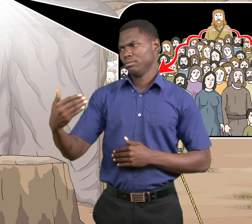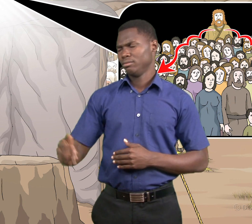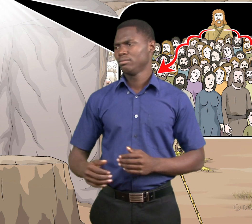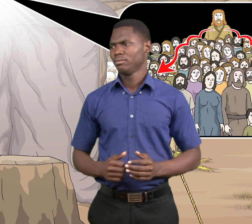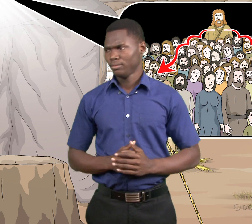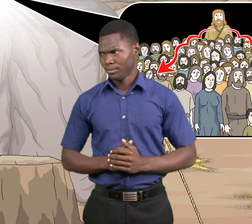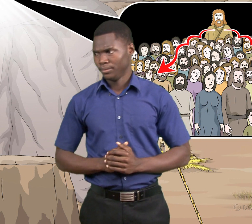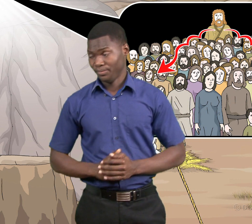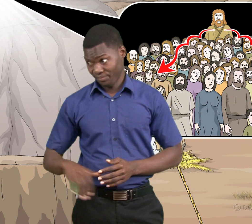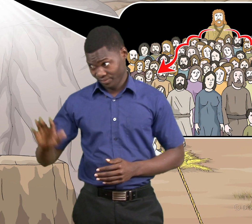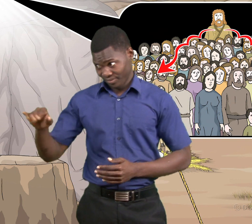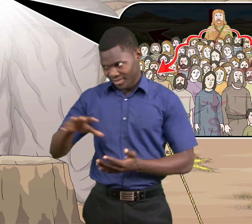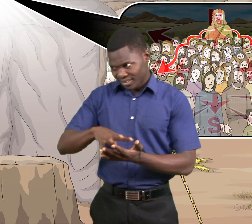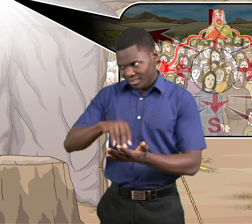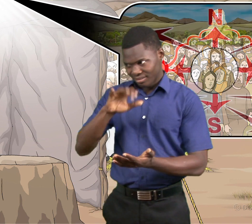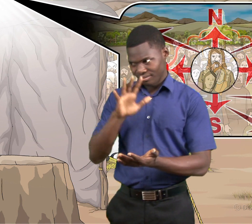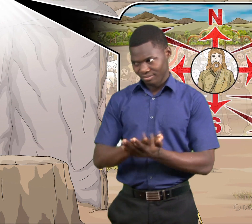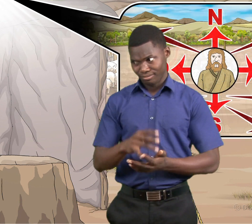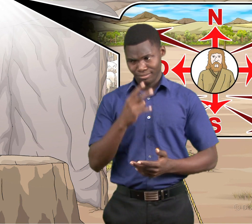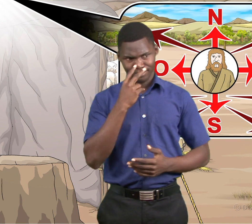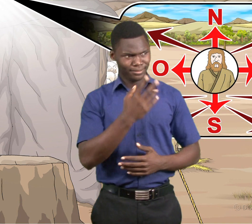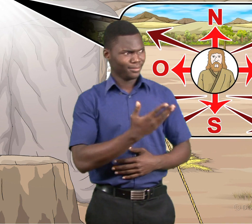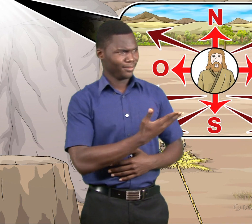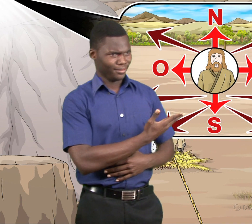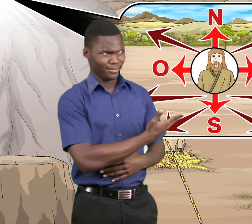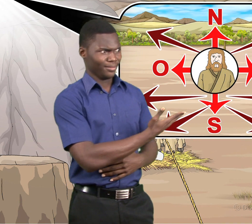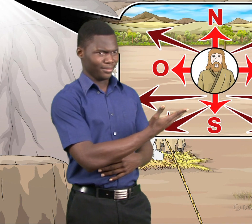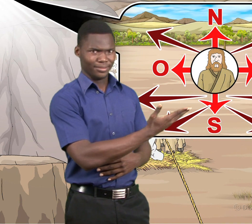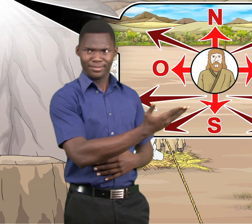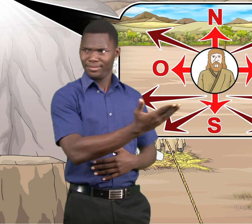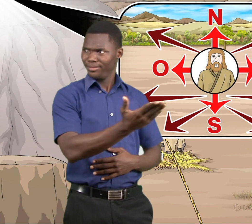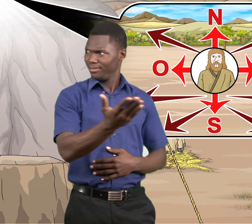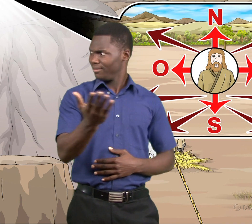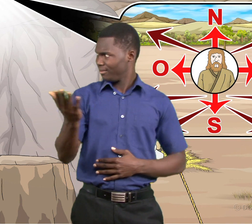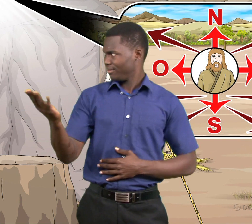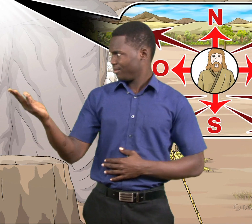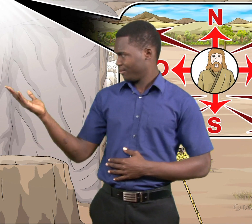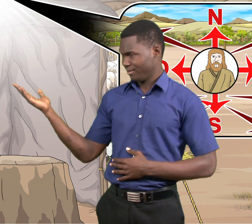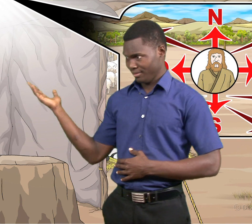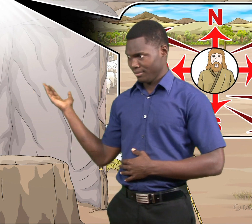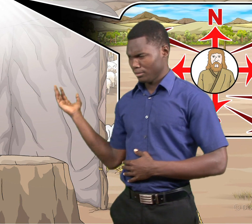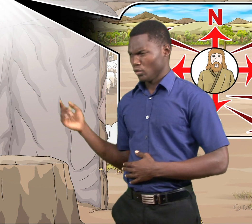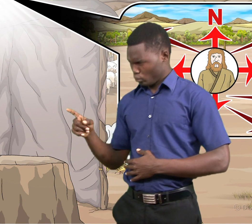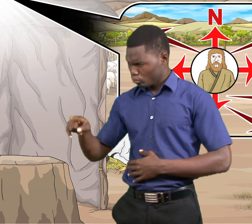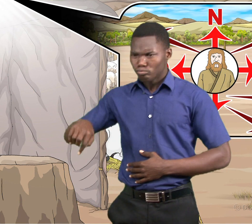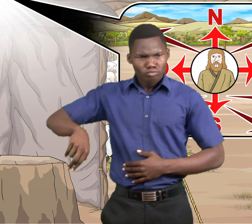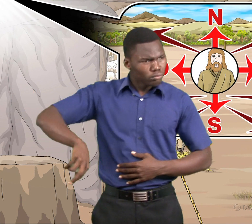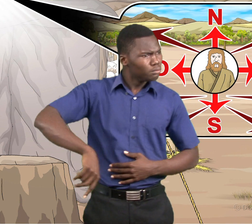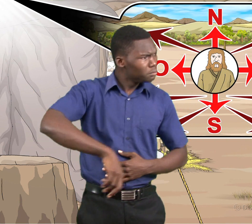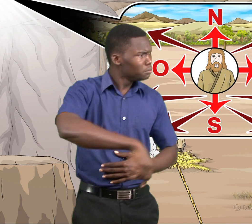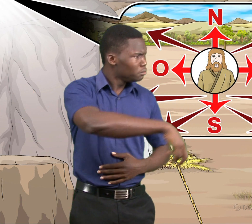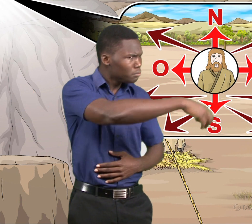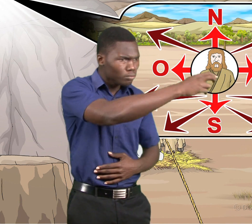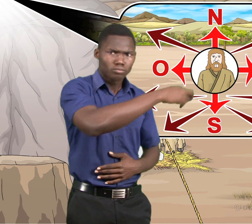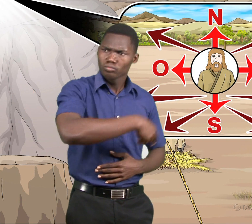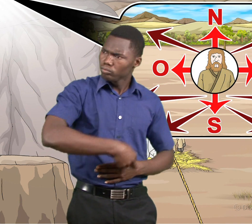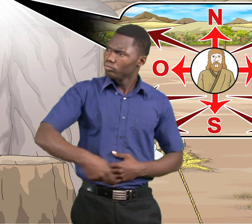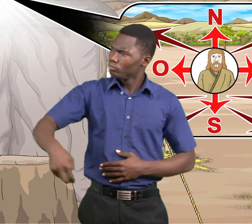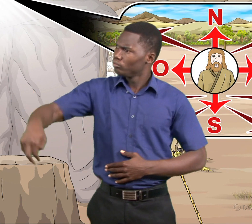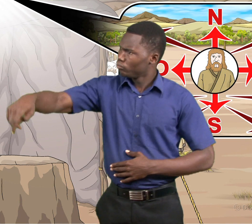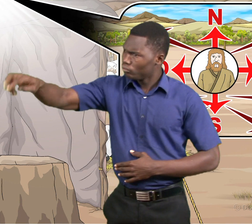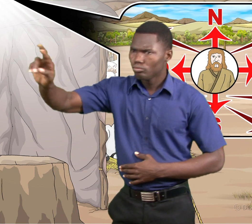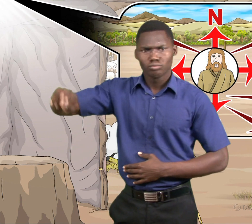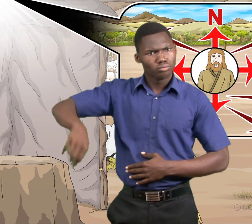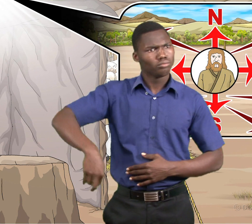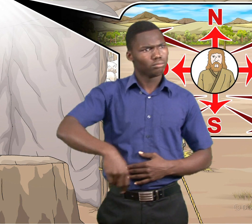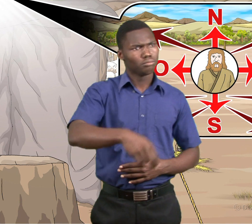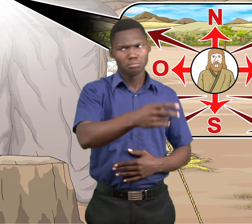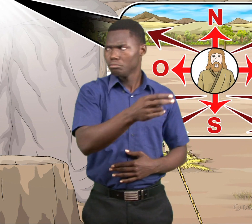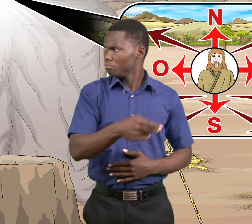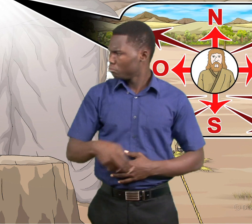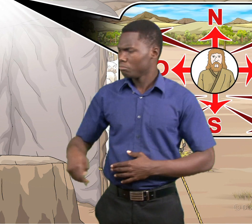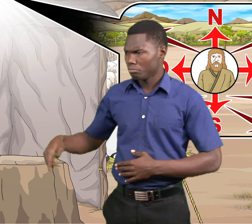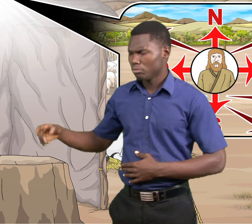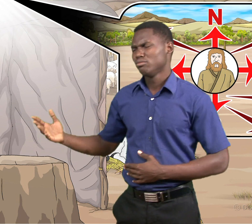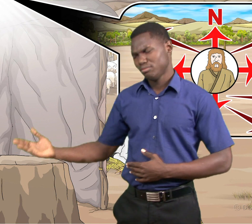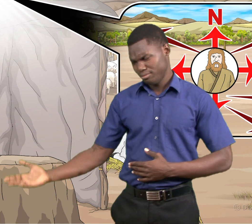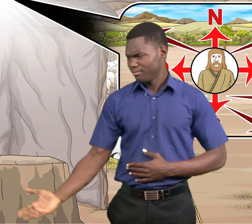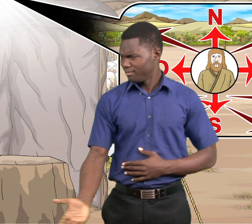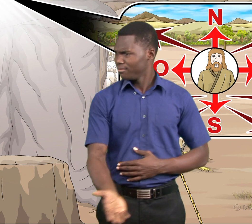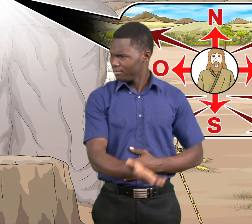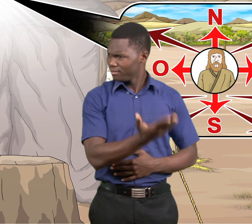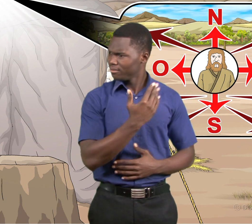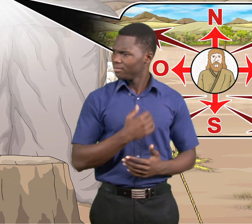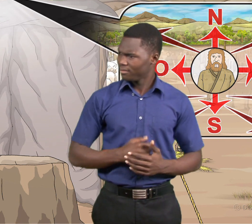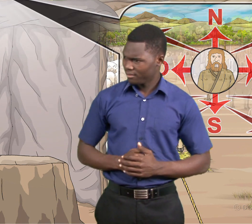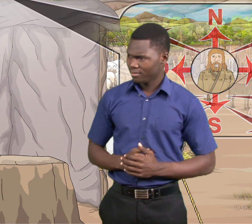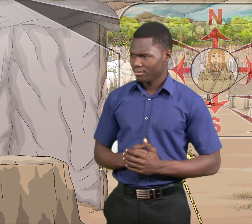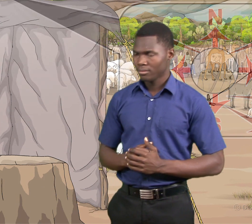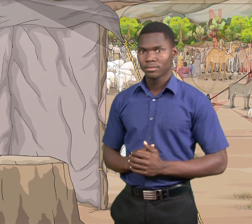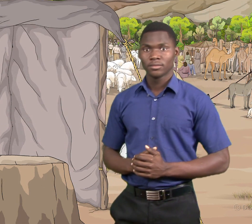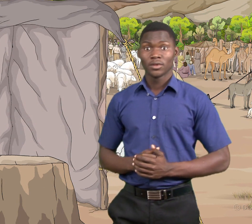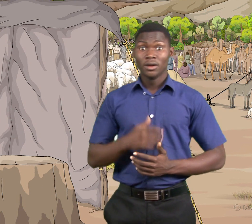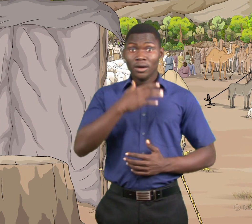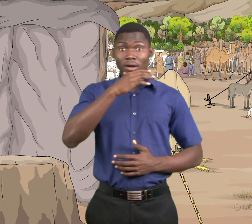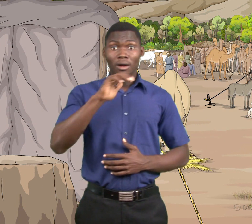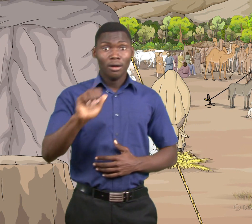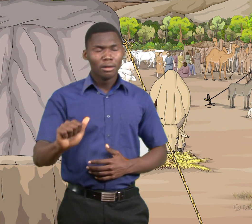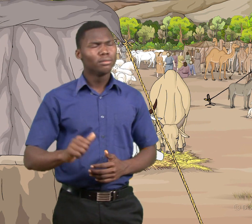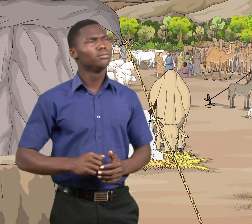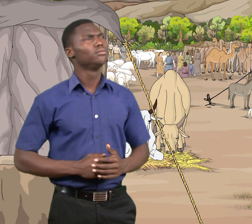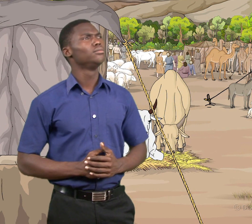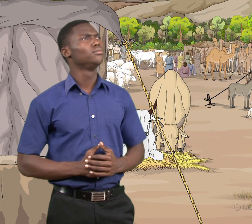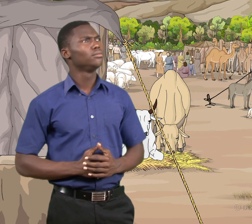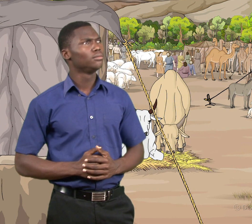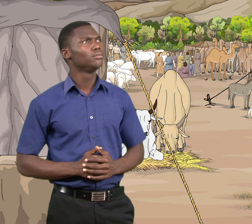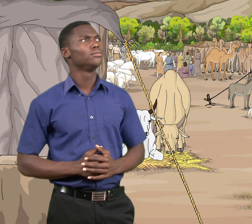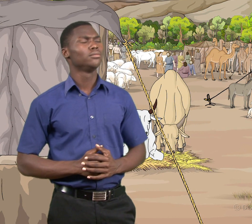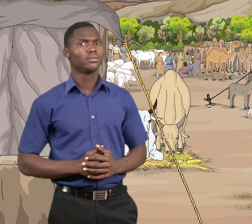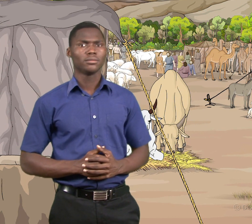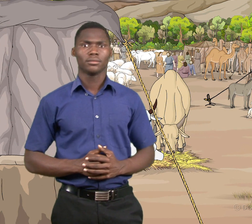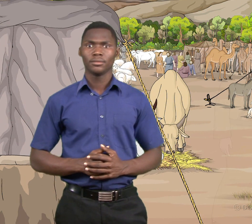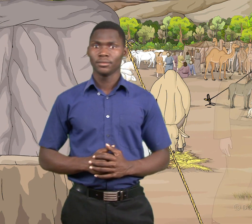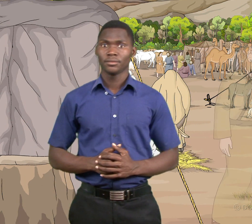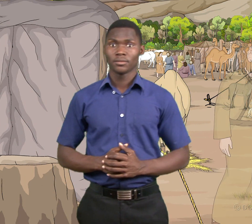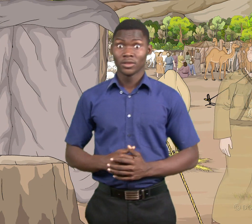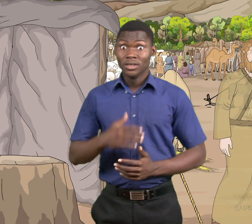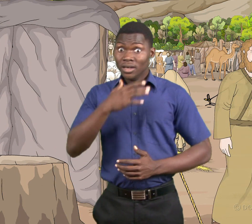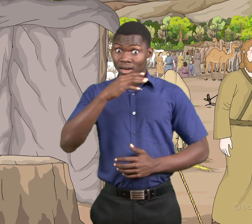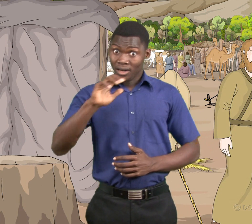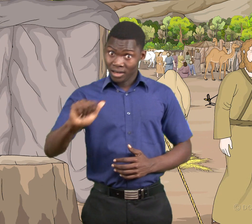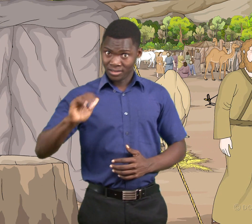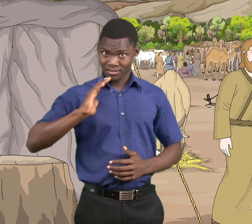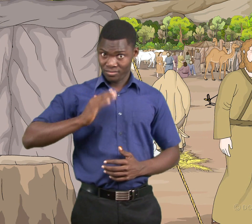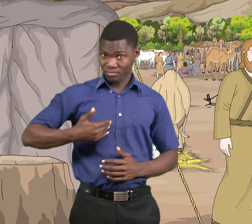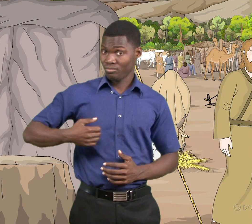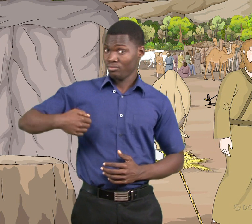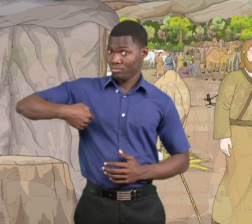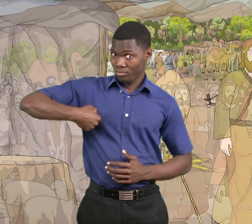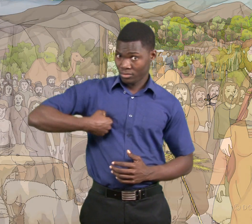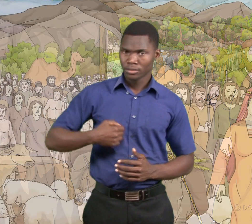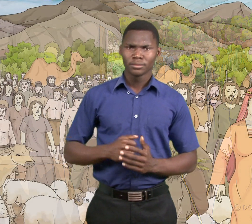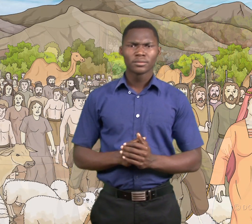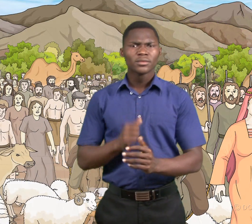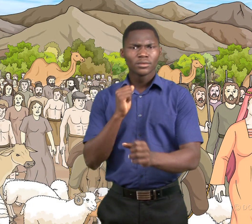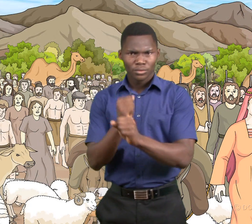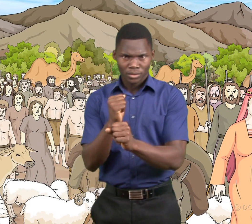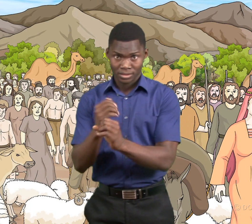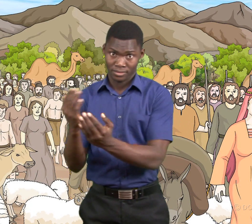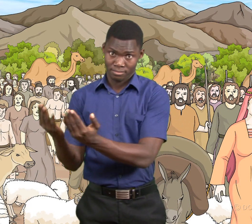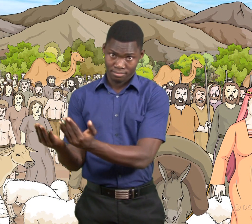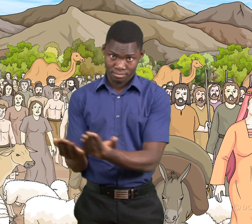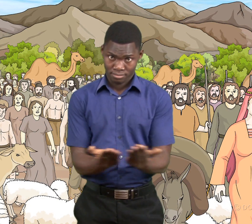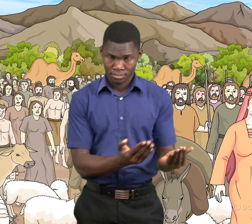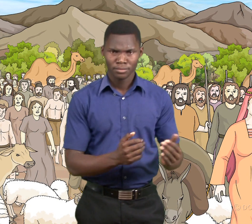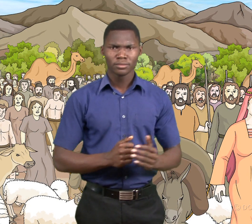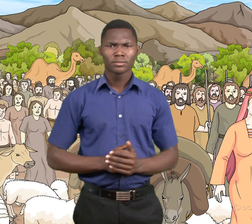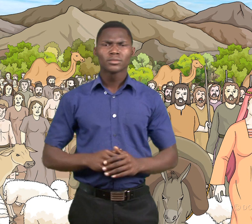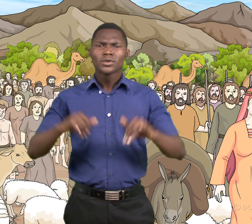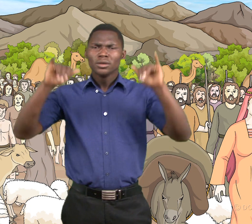Get up and walk around the land, through its length and breadth, for I will give it to you.”